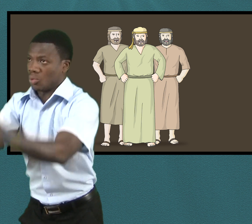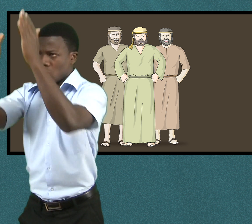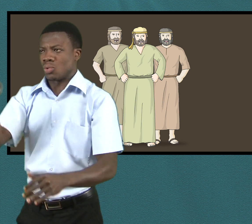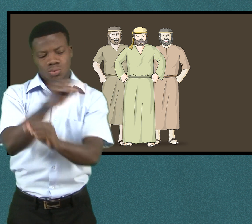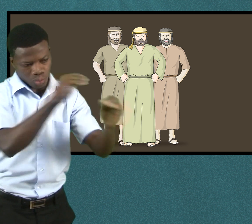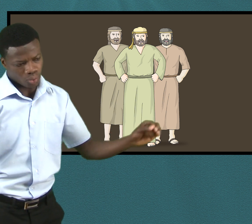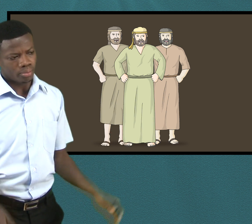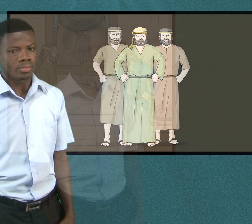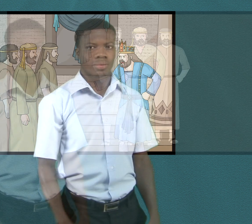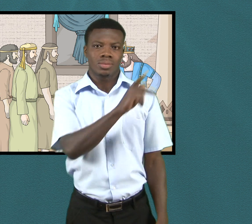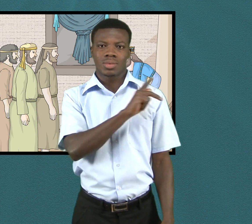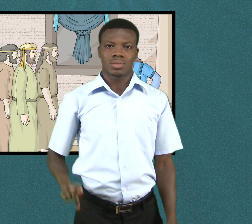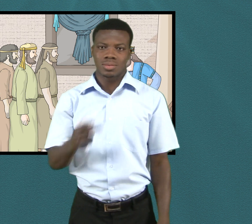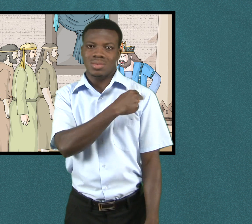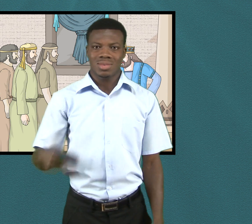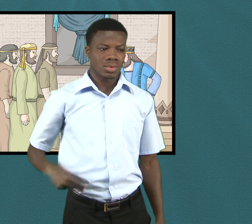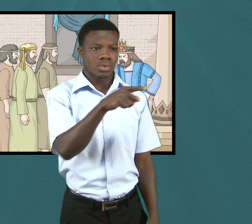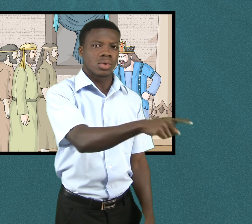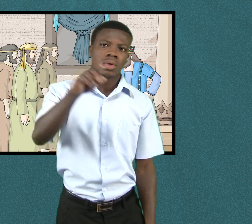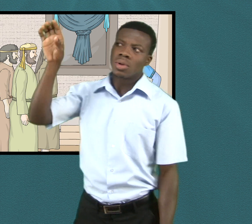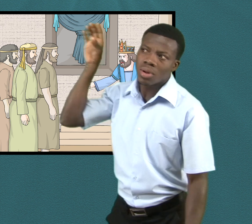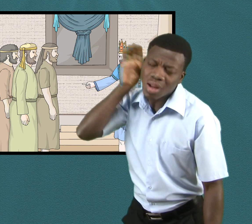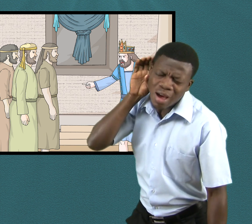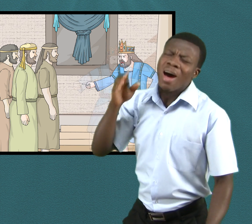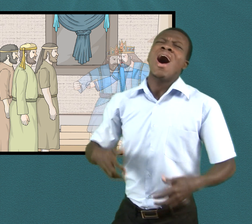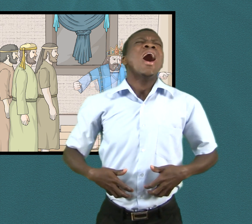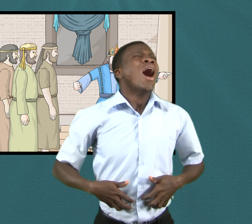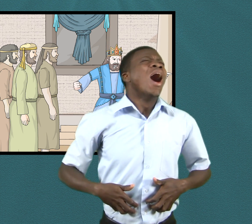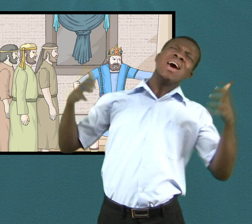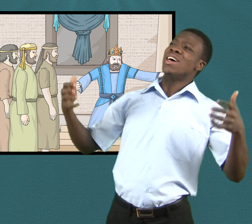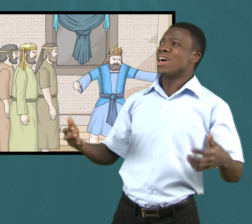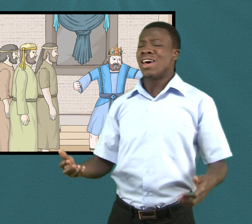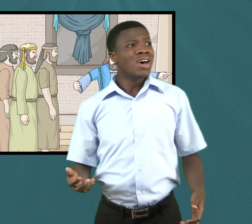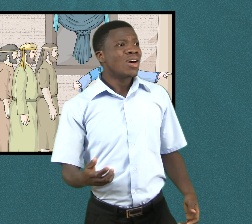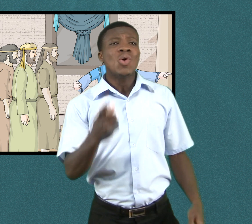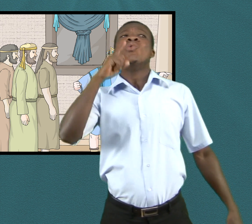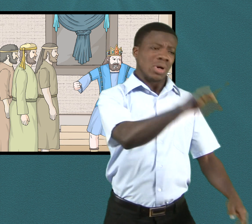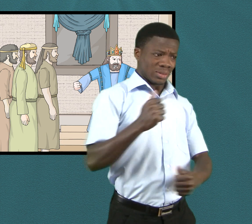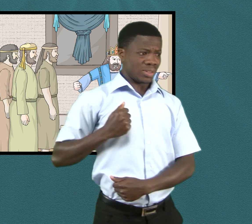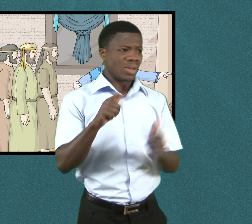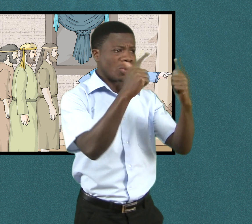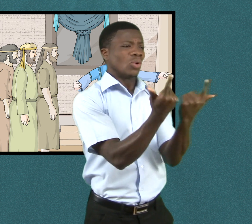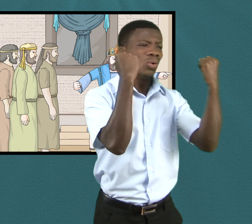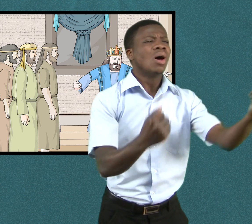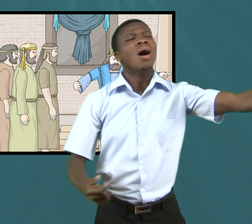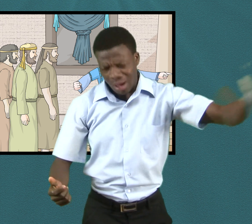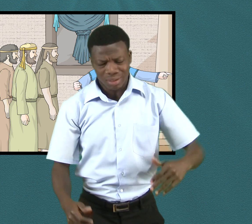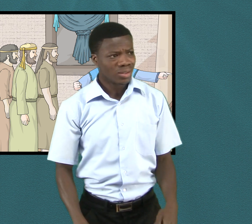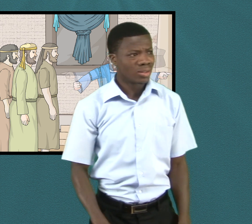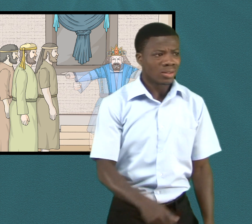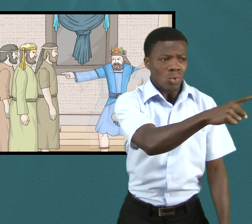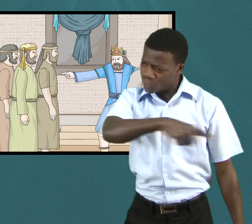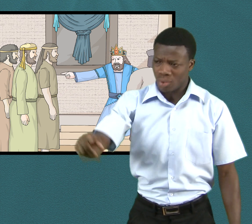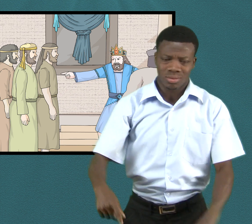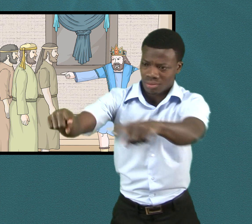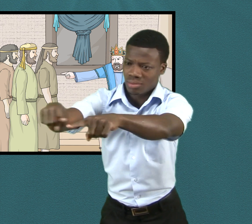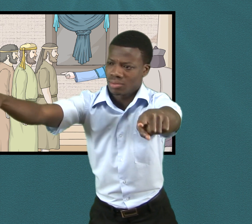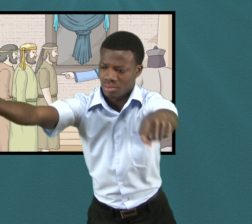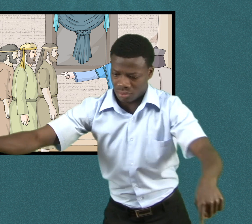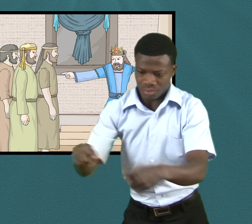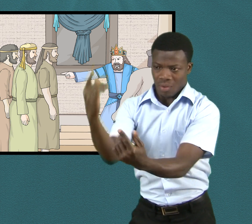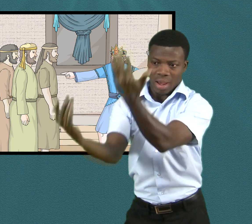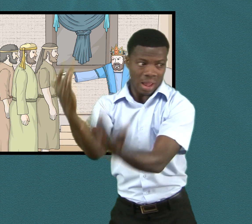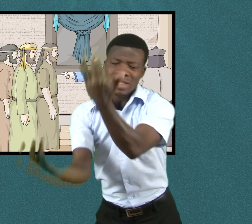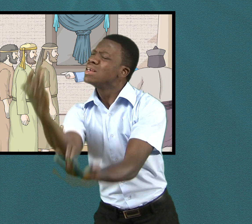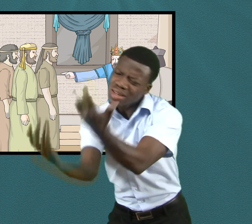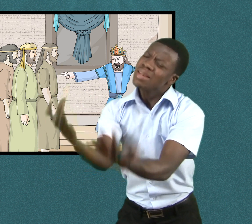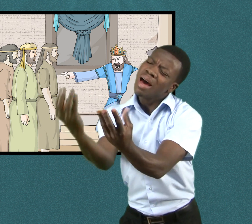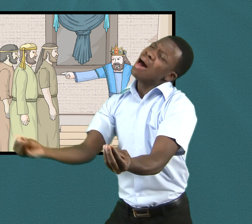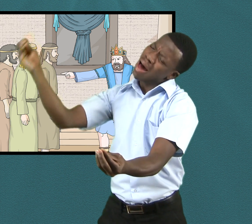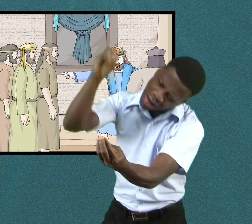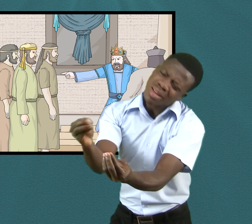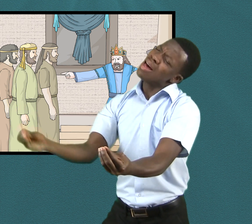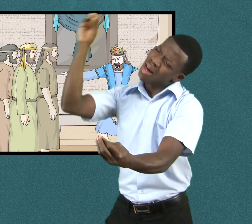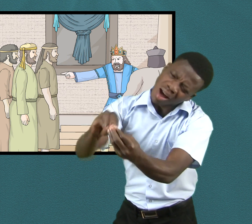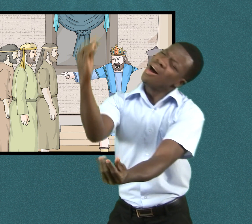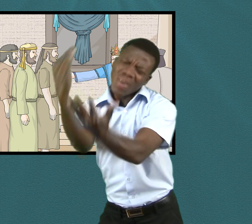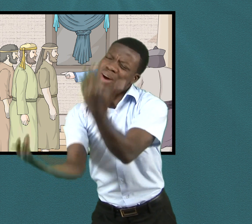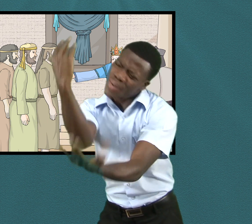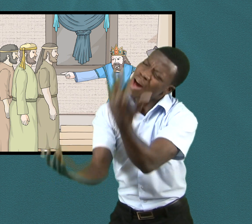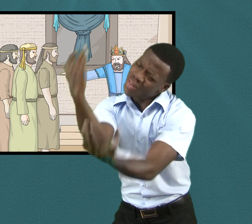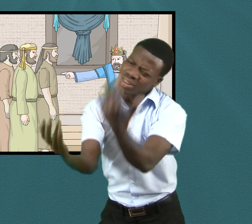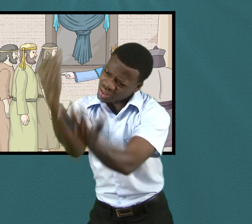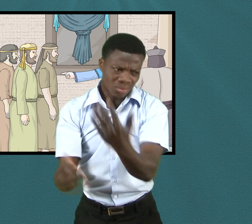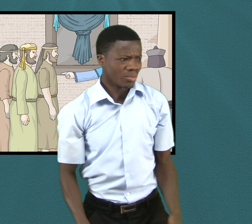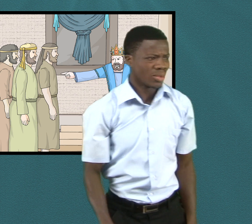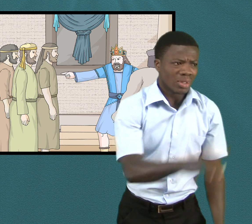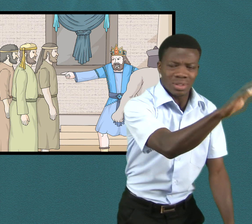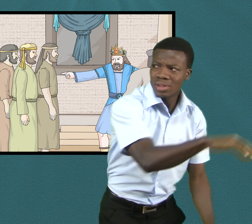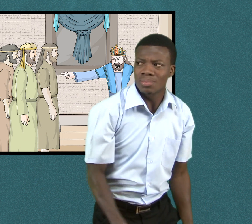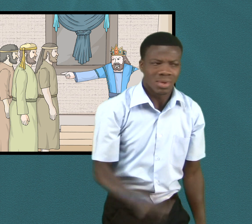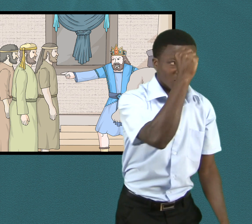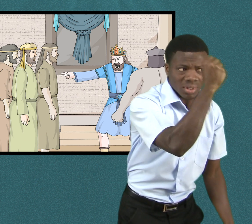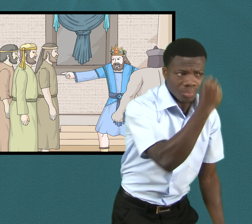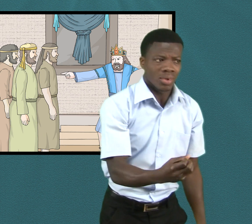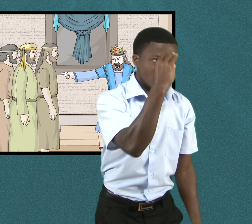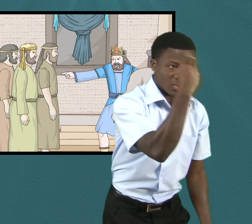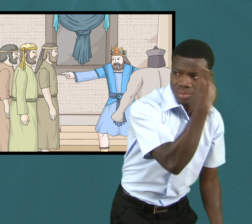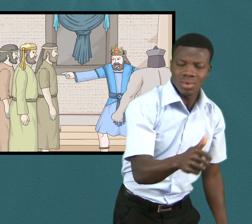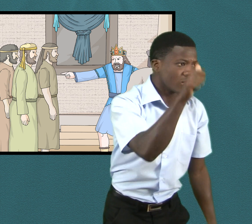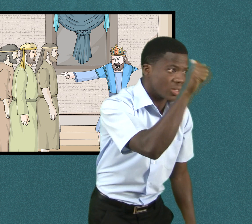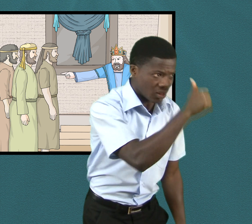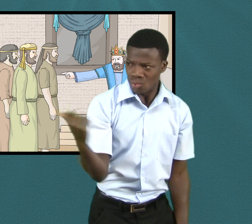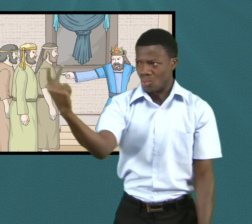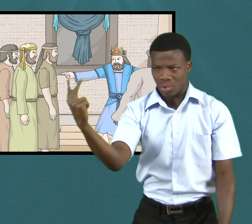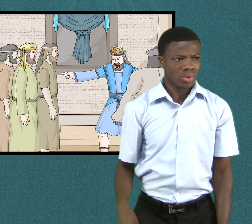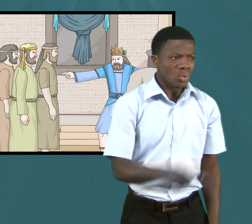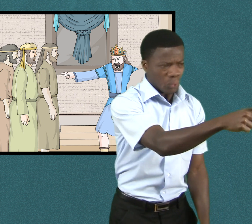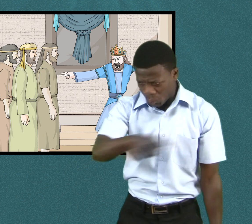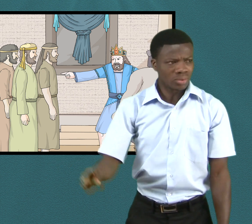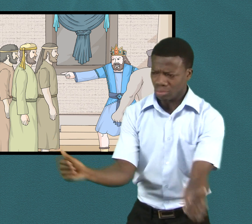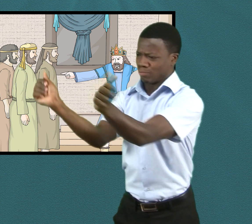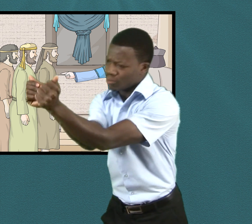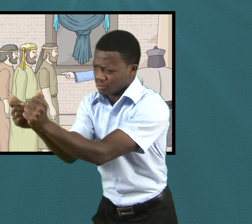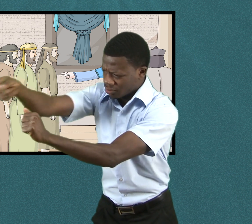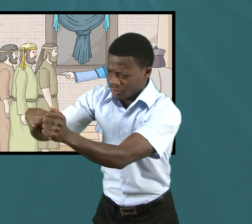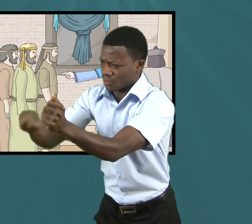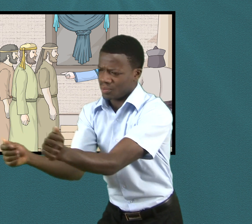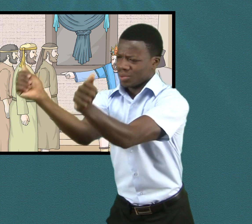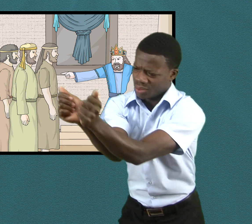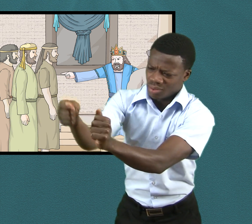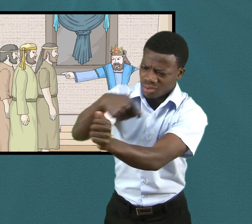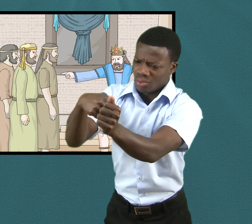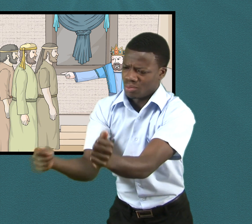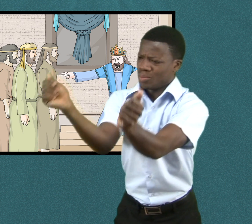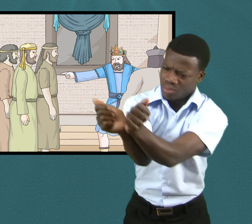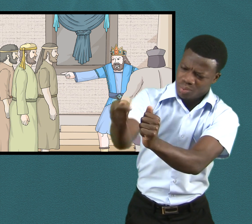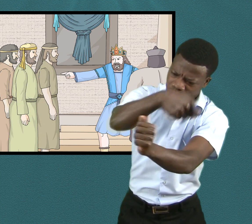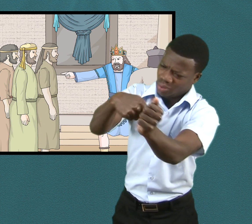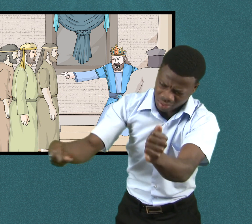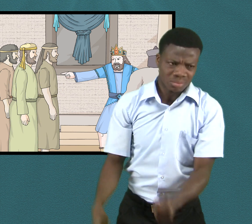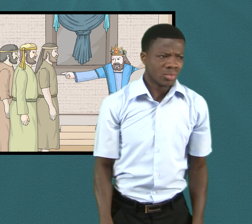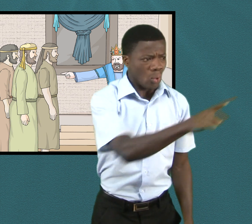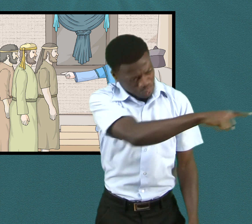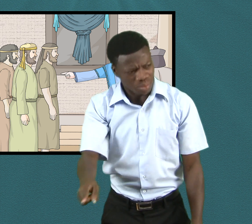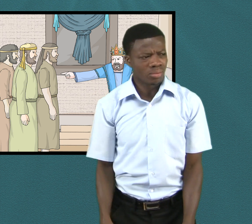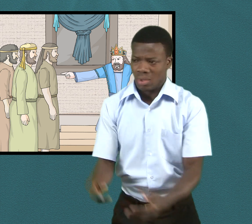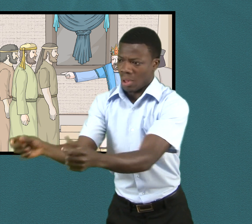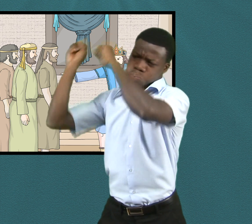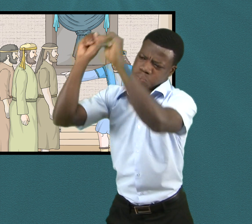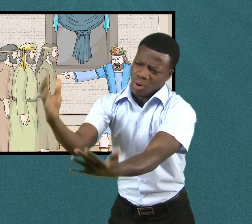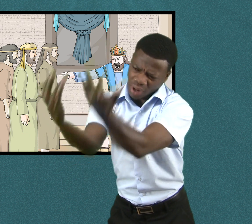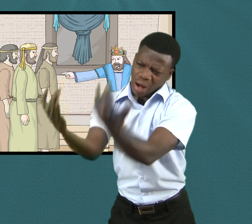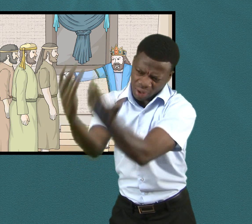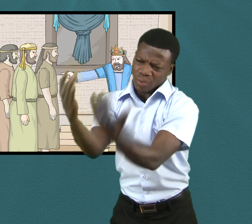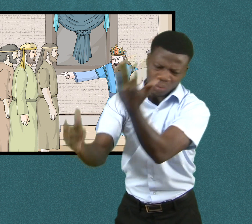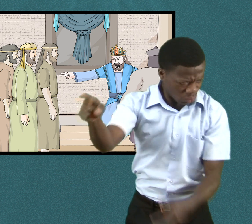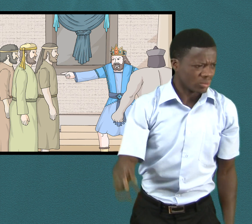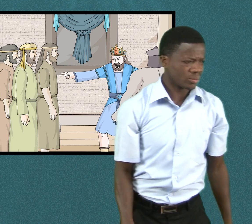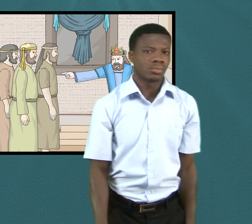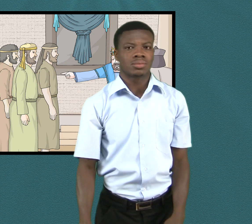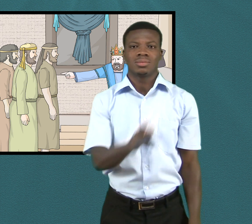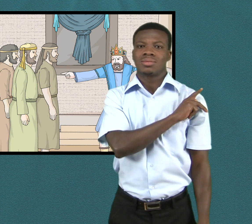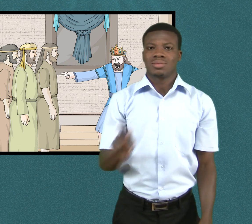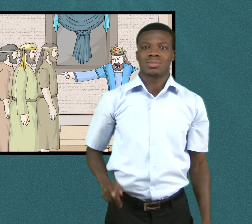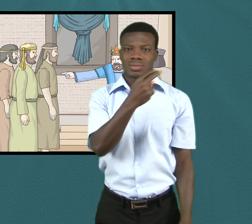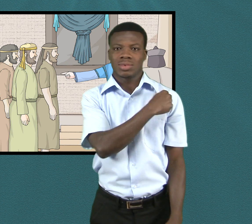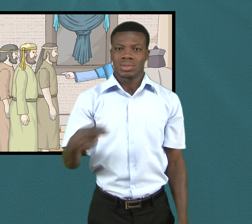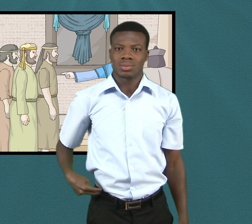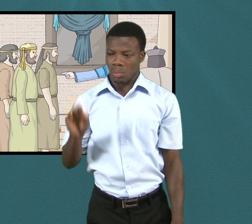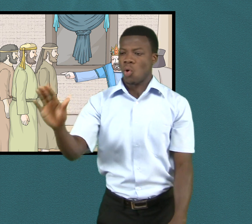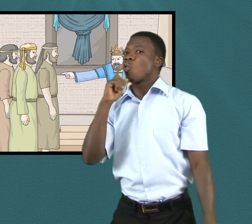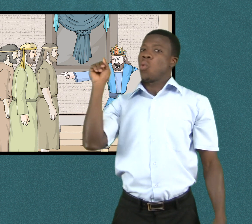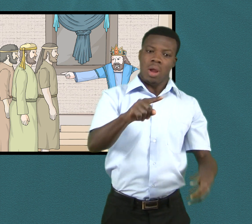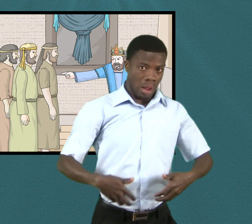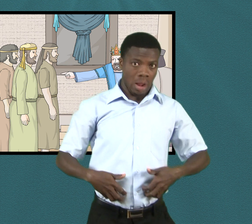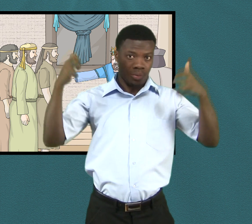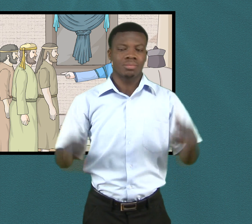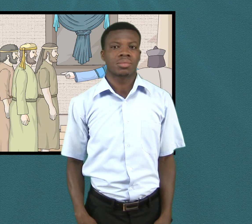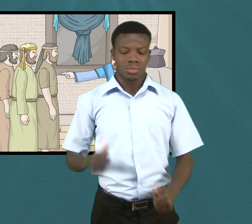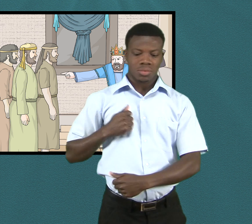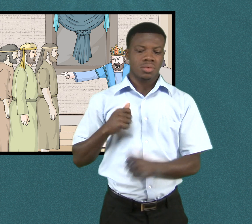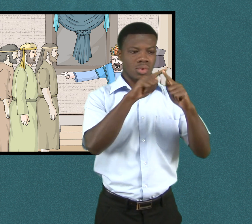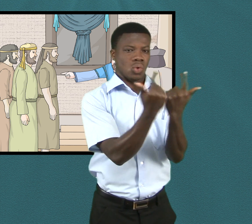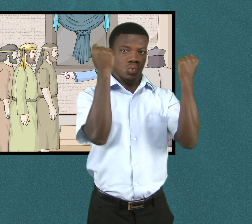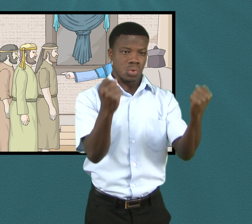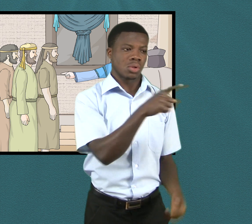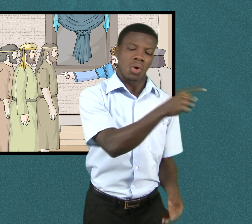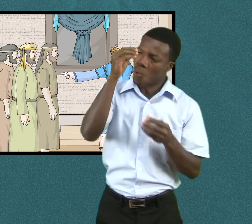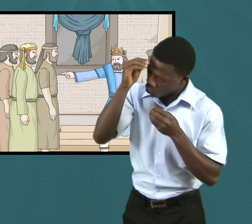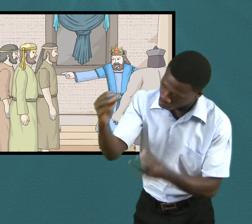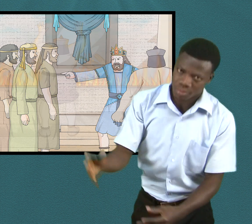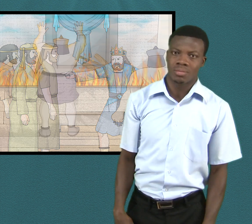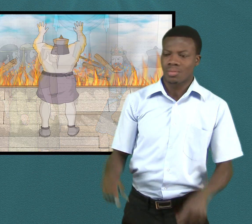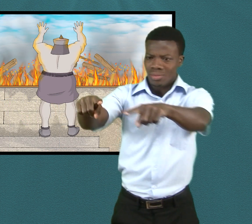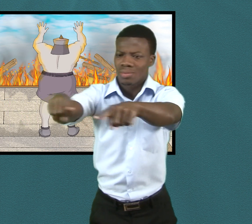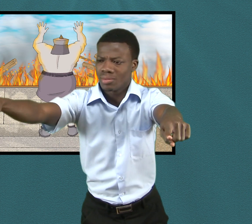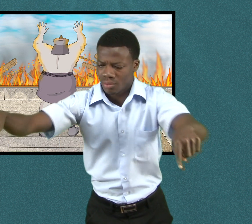At this, Nebuchadnezzar was filled with rage, and the expression on his face changed toward Shadrach, Meshach, and Abednego.